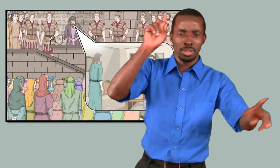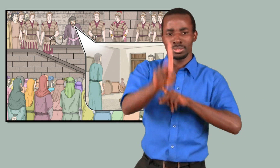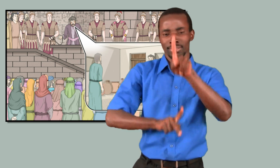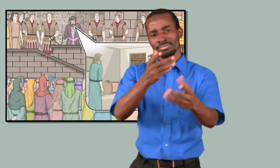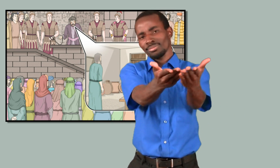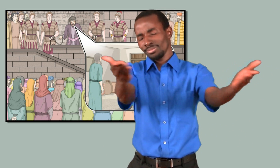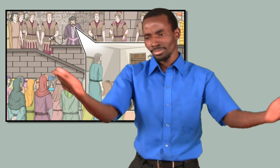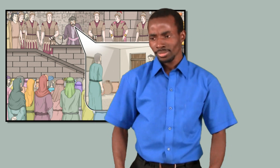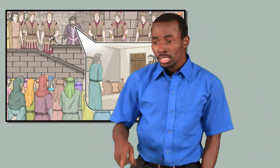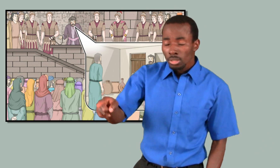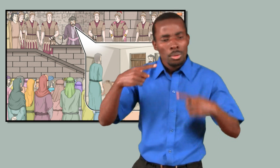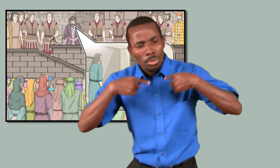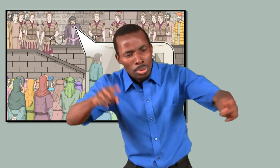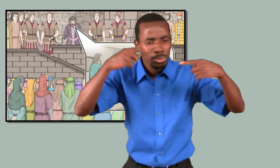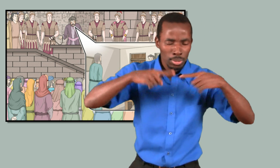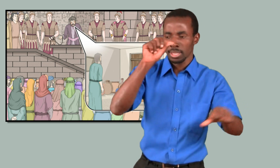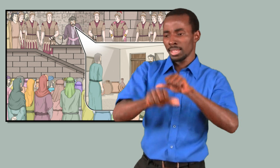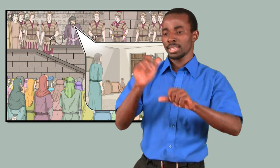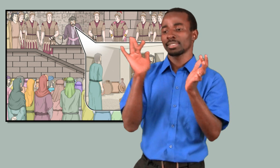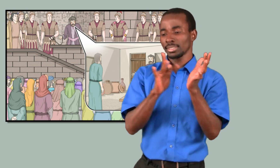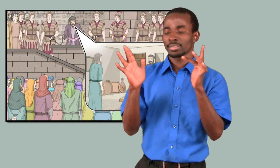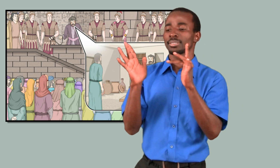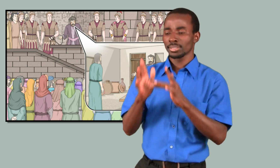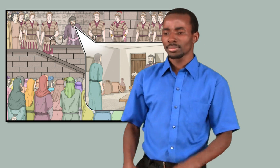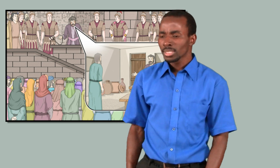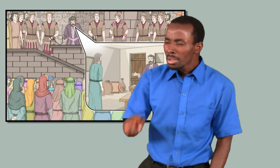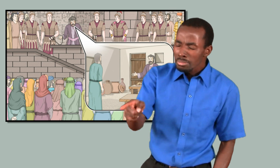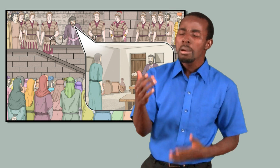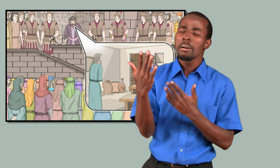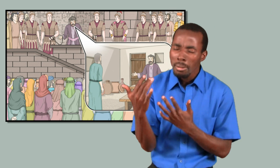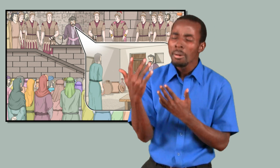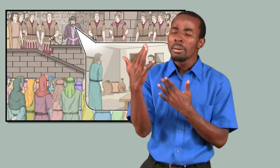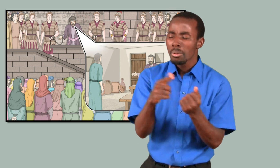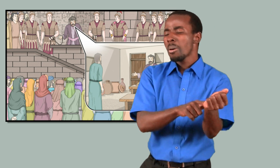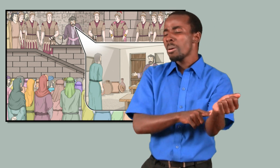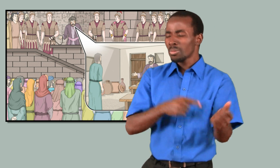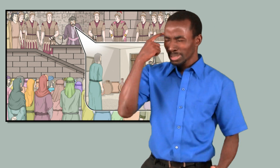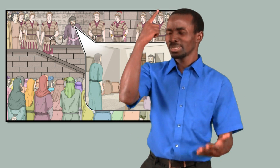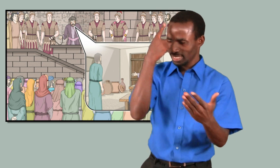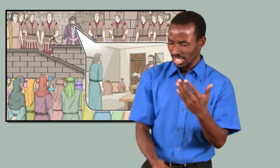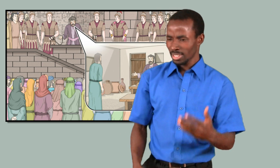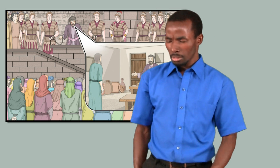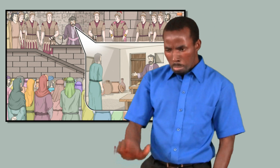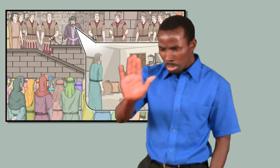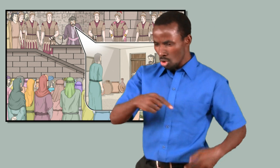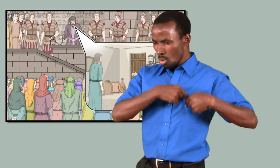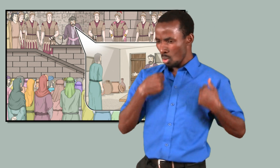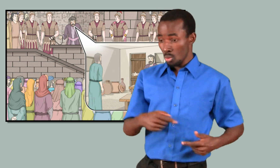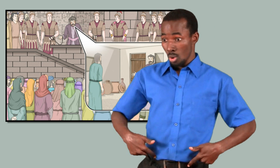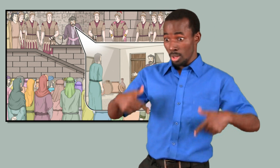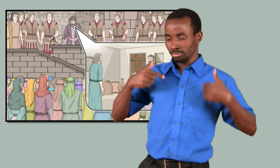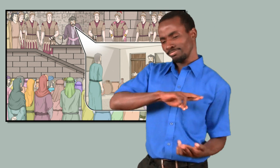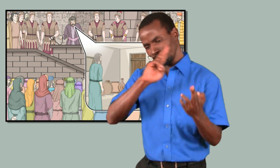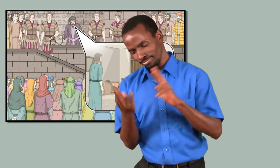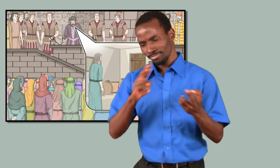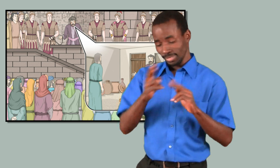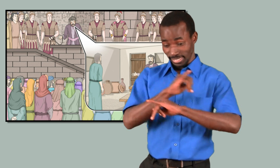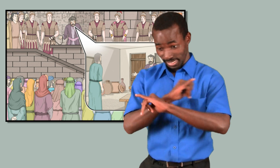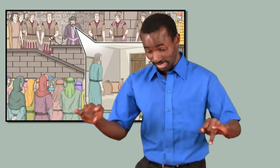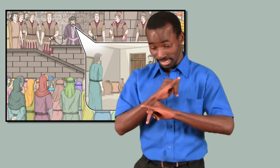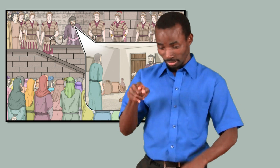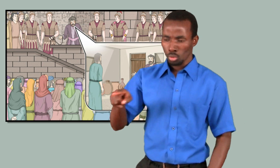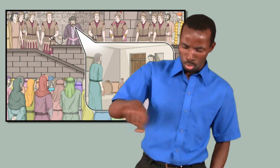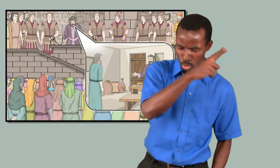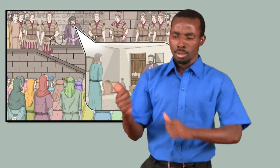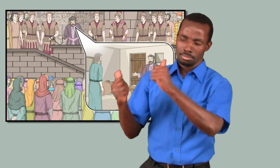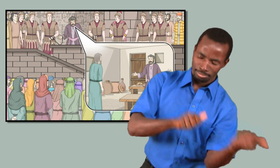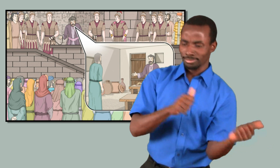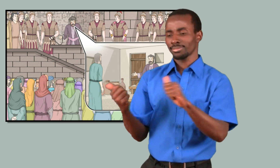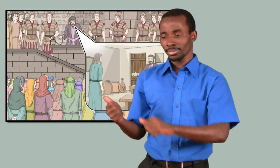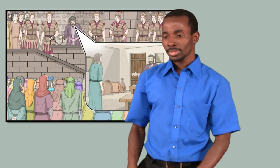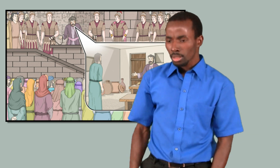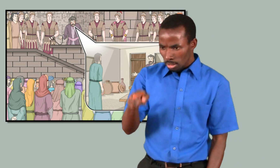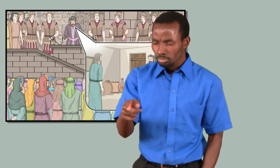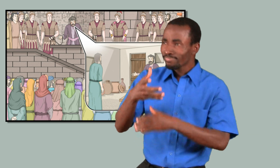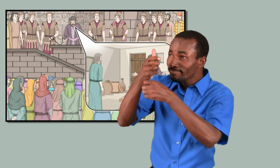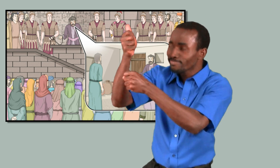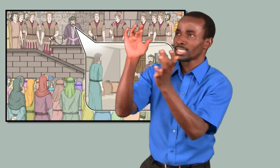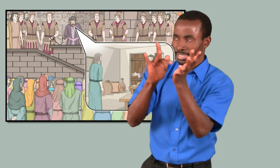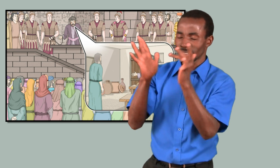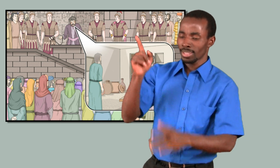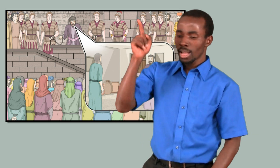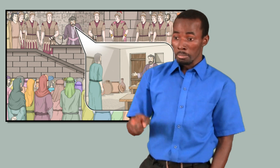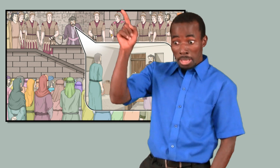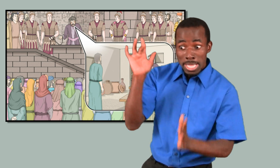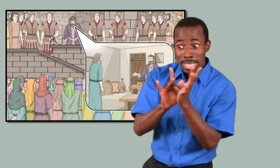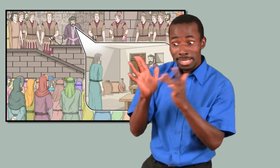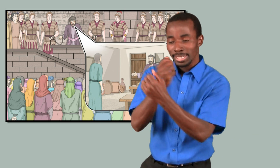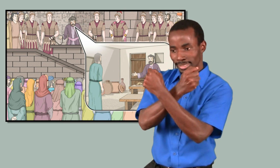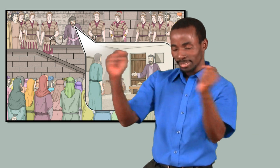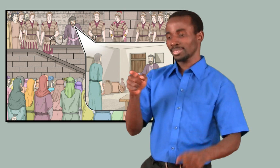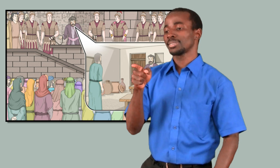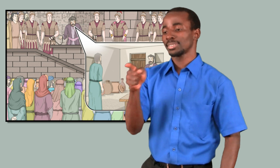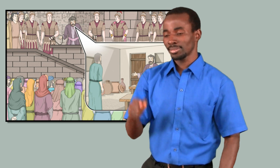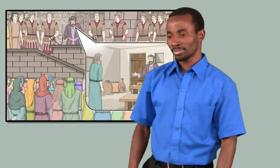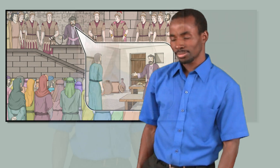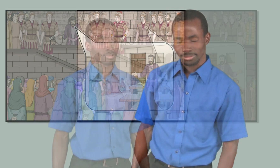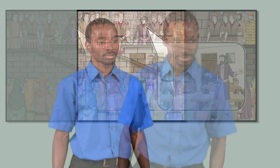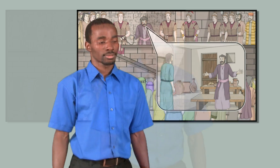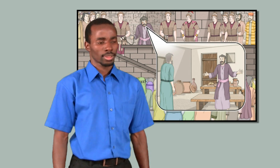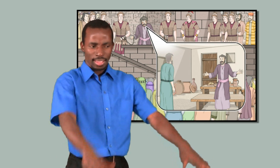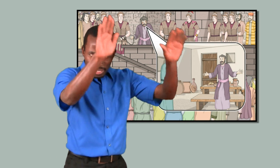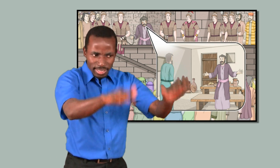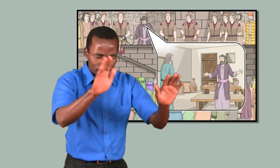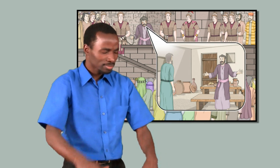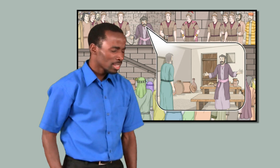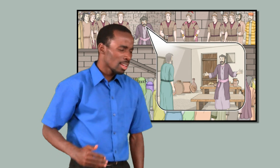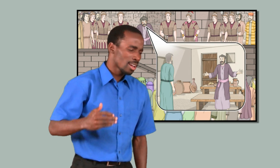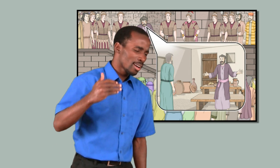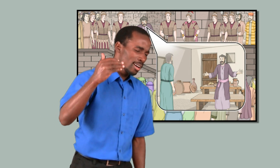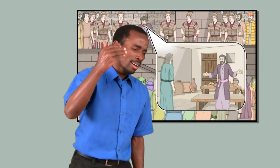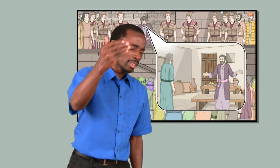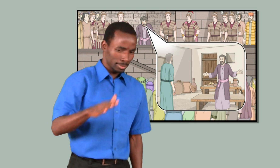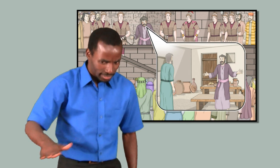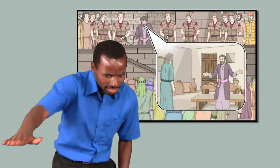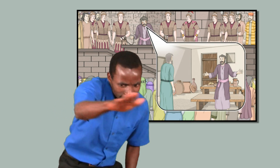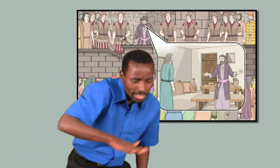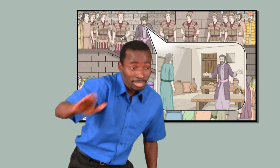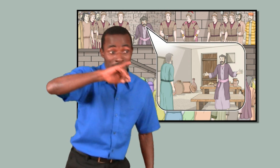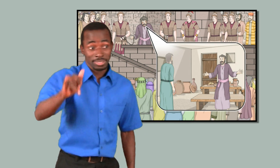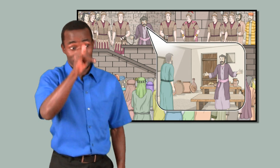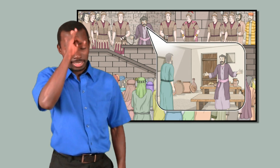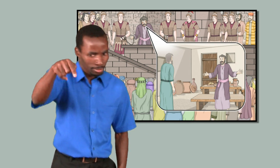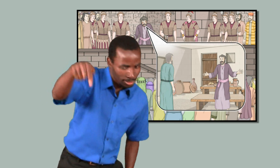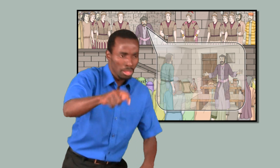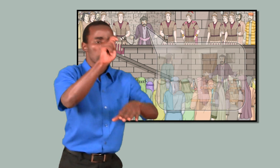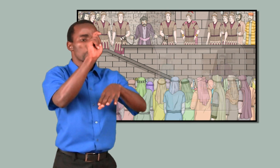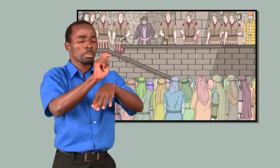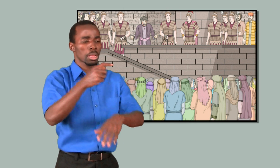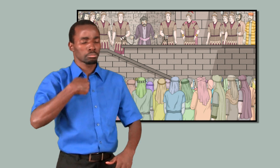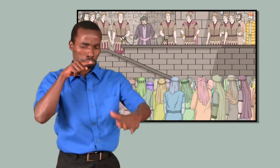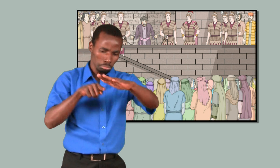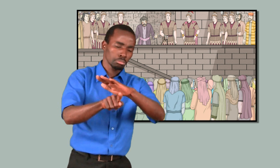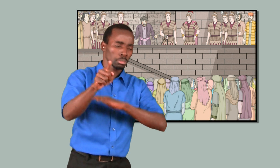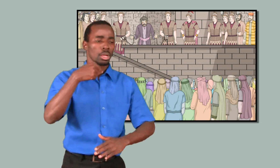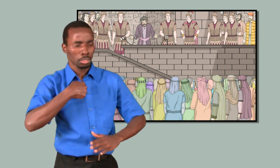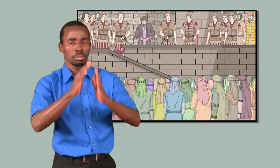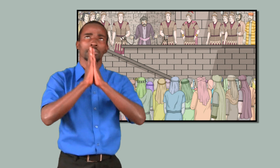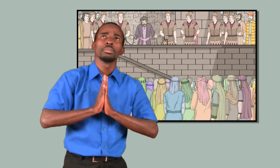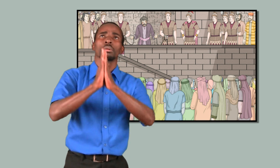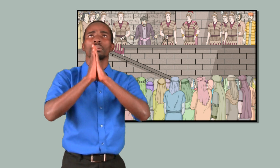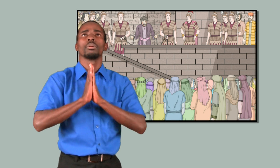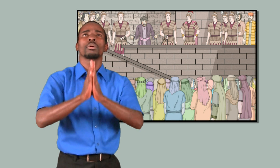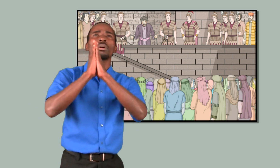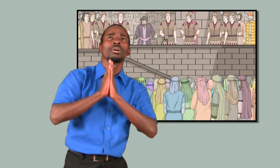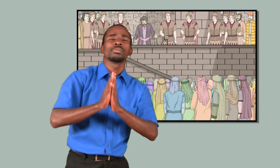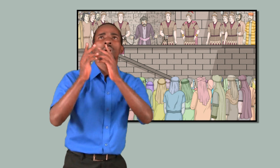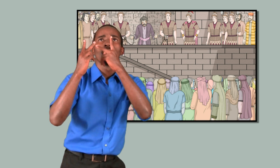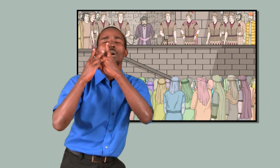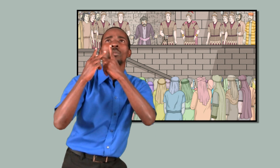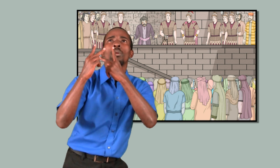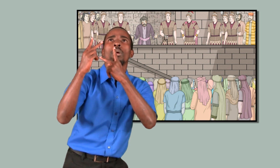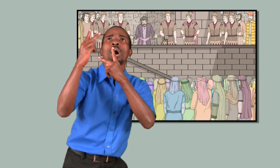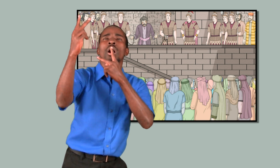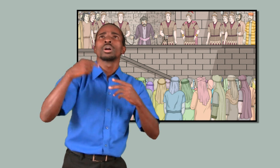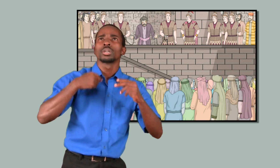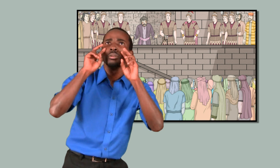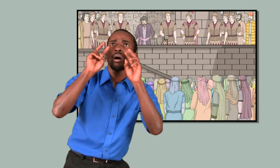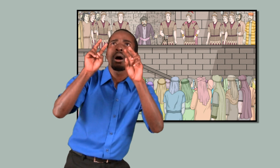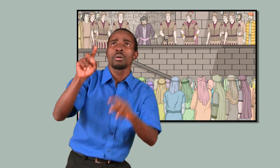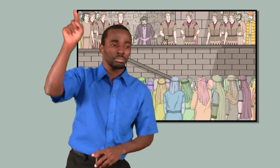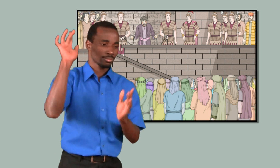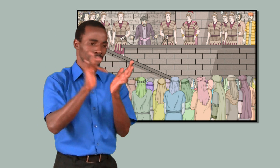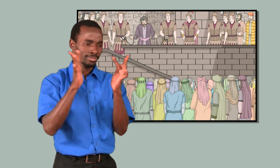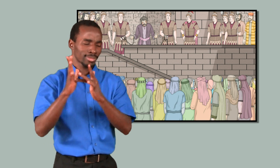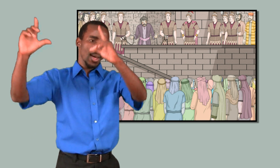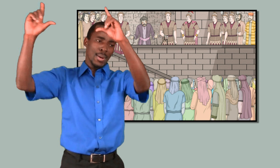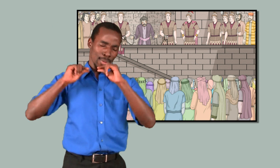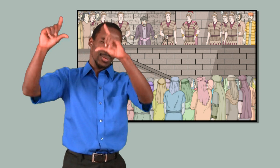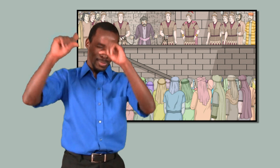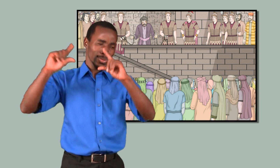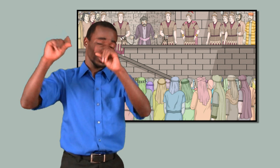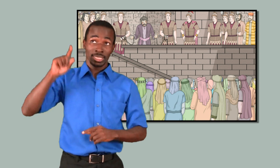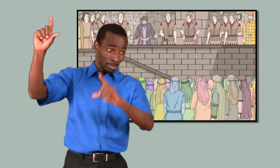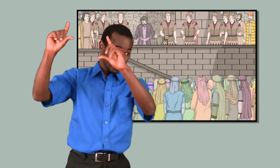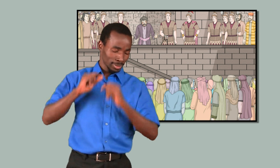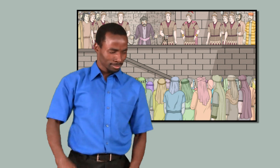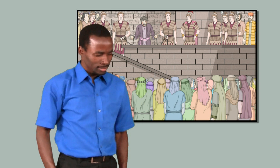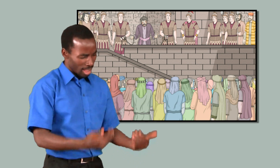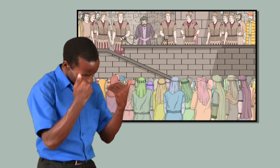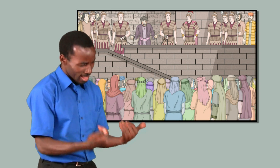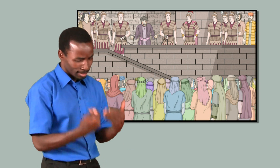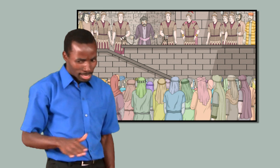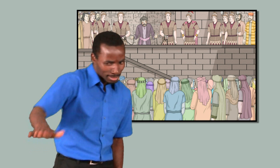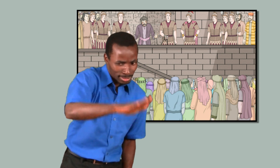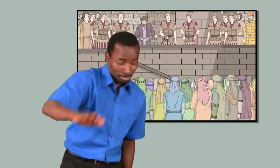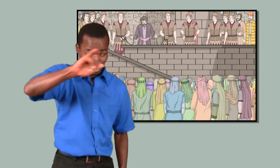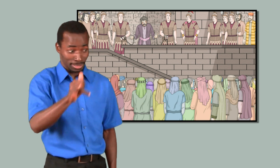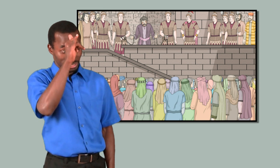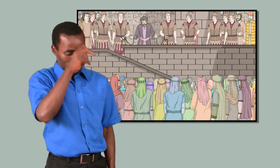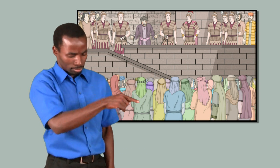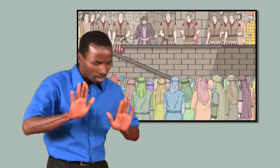Get up, be baptized, and wash your sins away, calling on His name.’ Later, when I had returned to Jerusalem and was praying at the temple, I fell into a trance and saw the Lord saying to me, ‘Hurry!